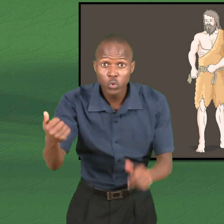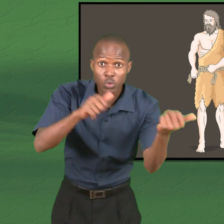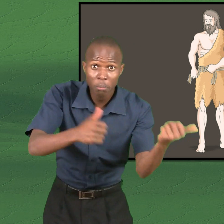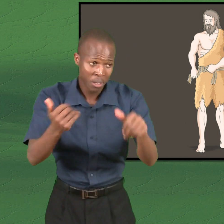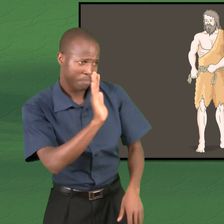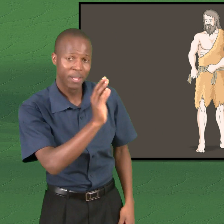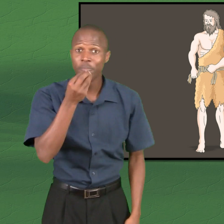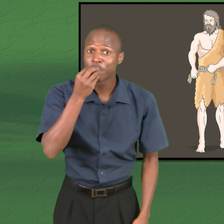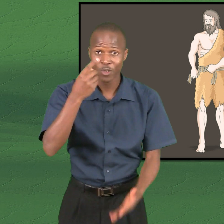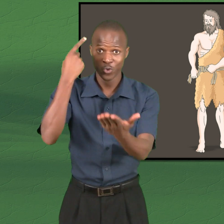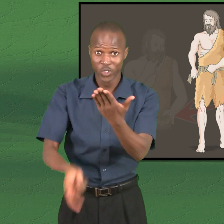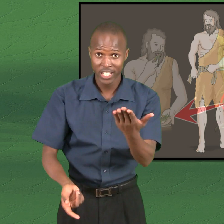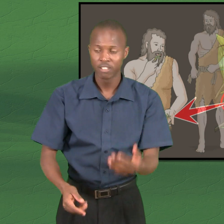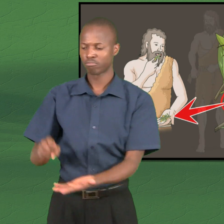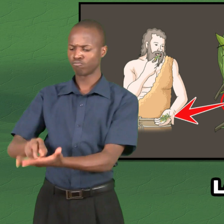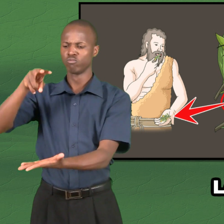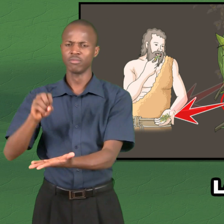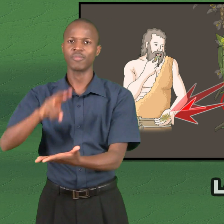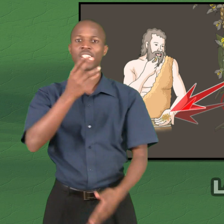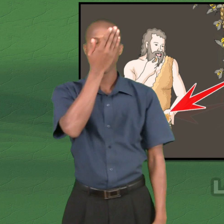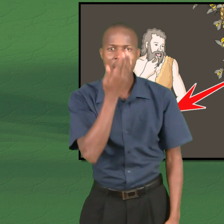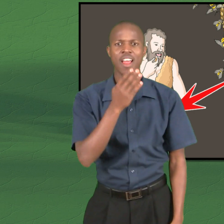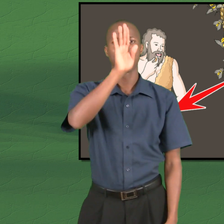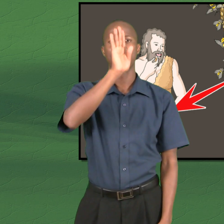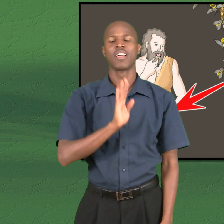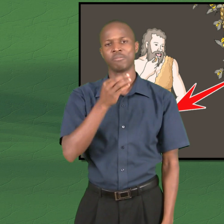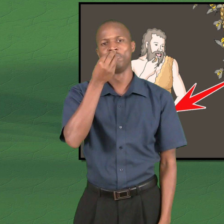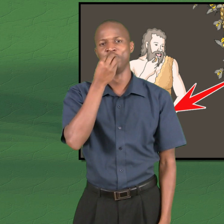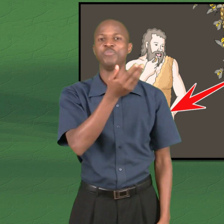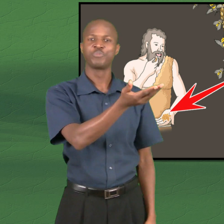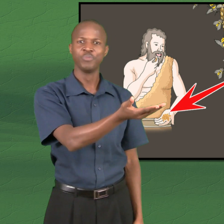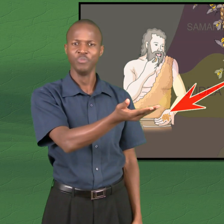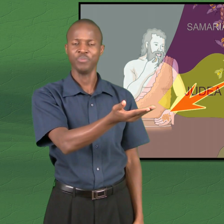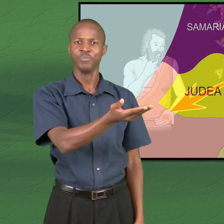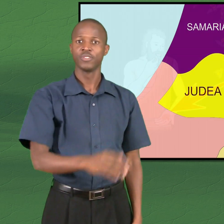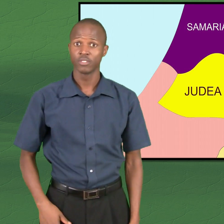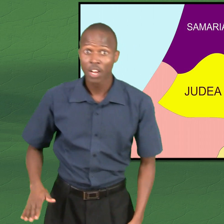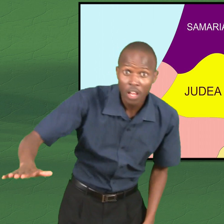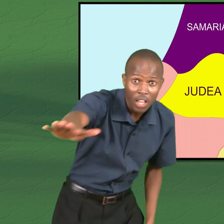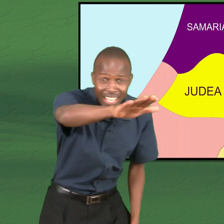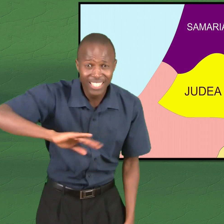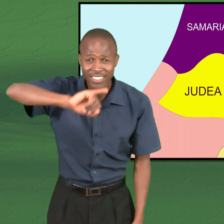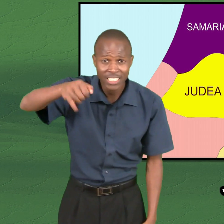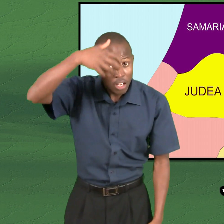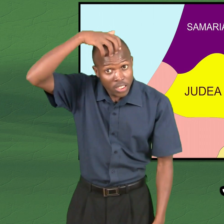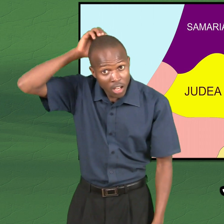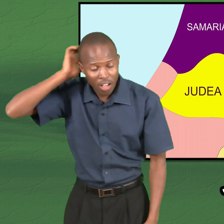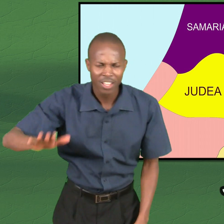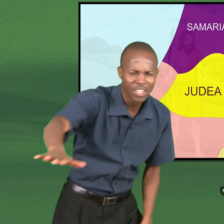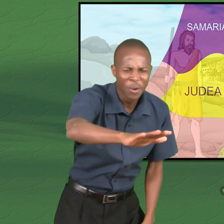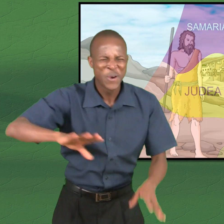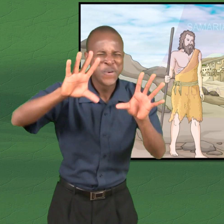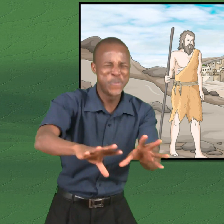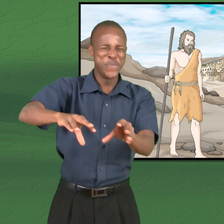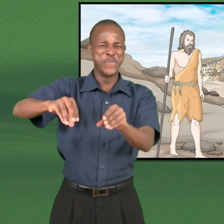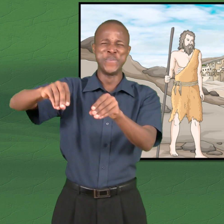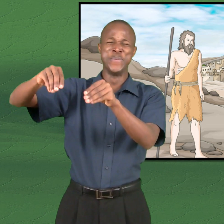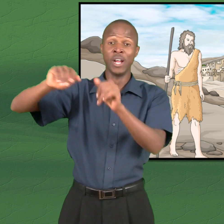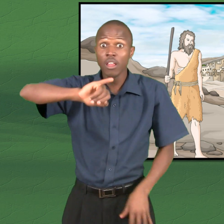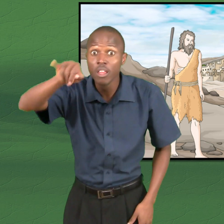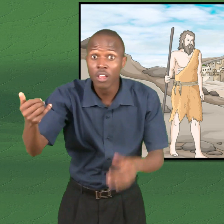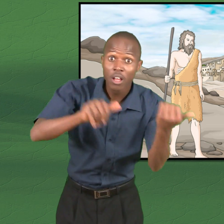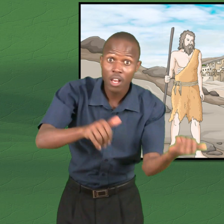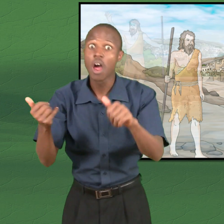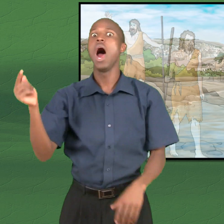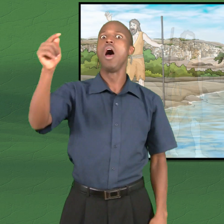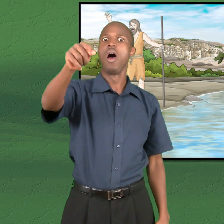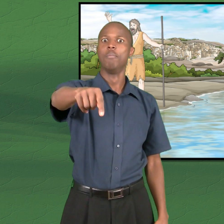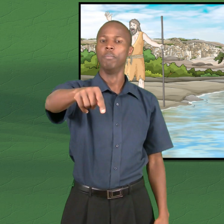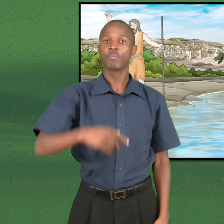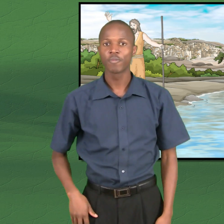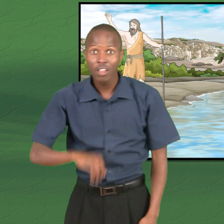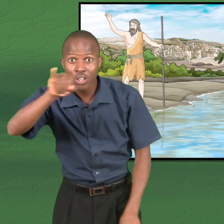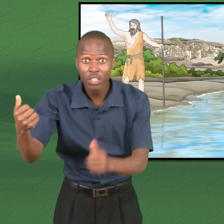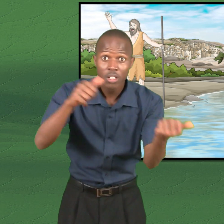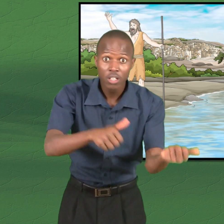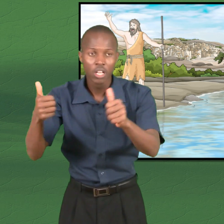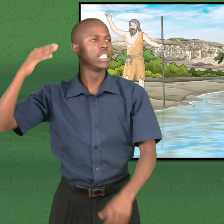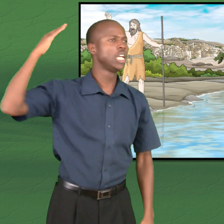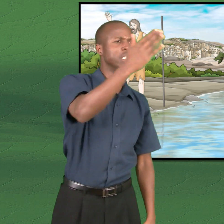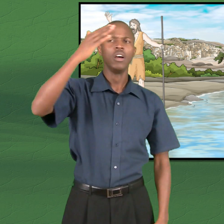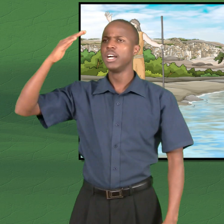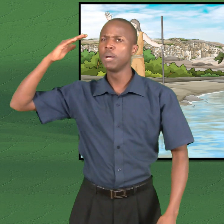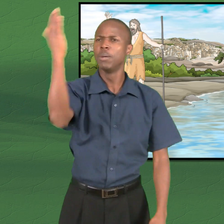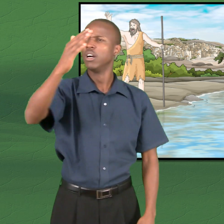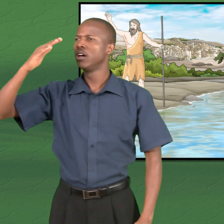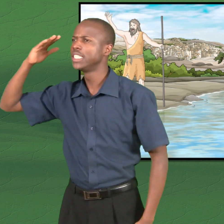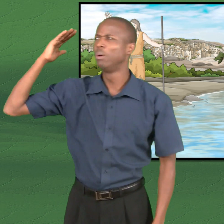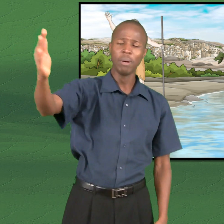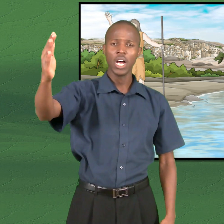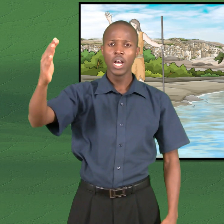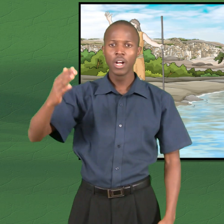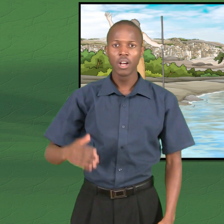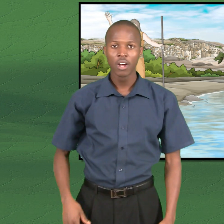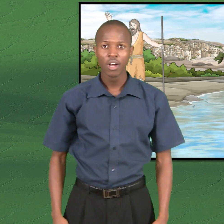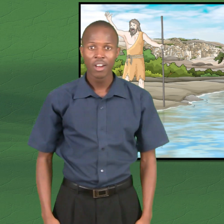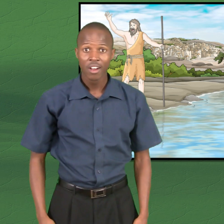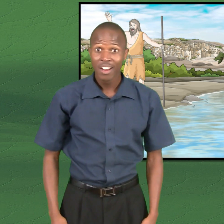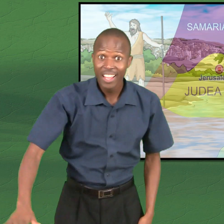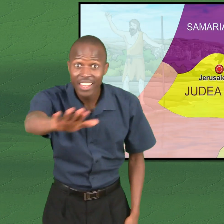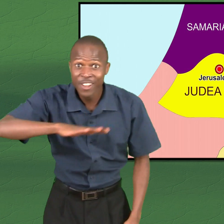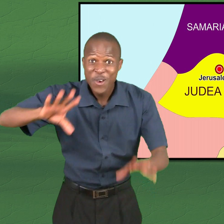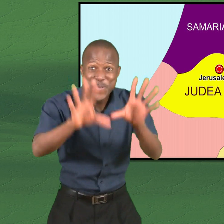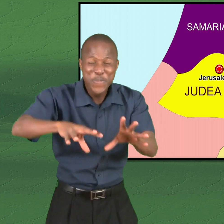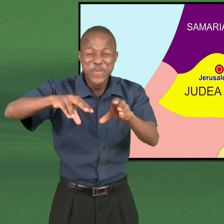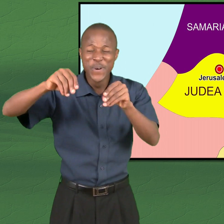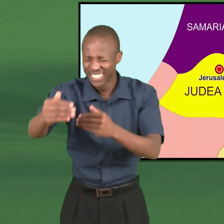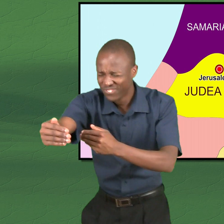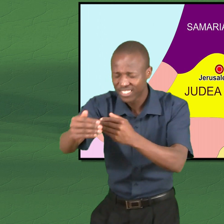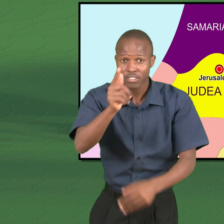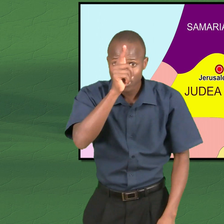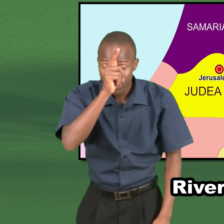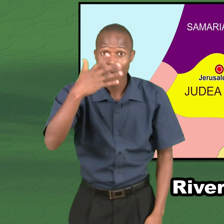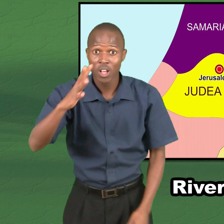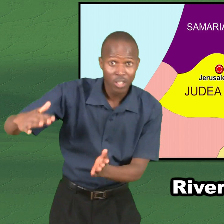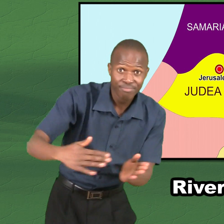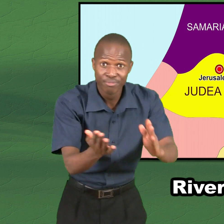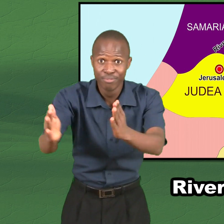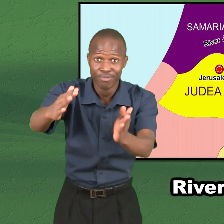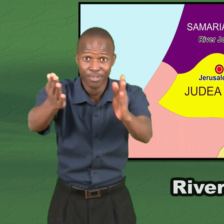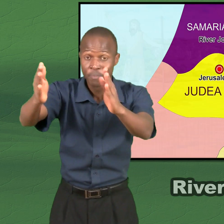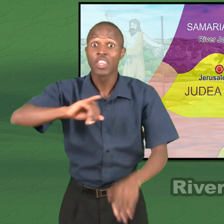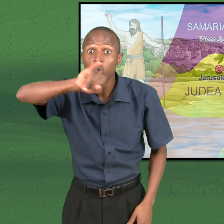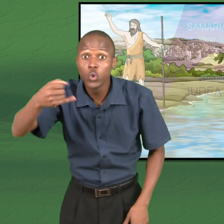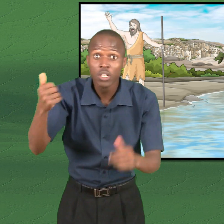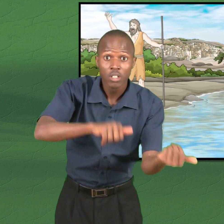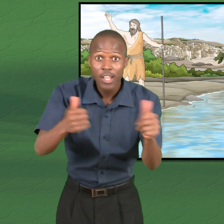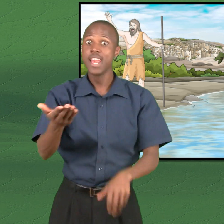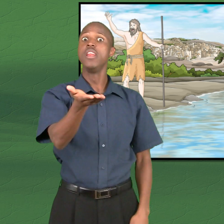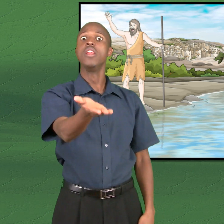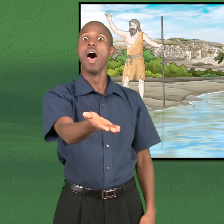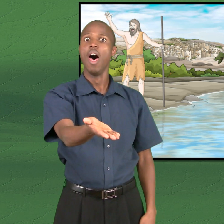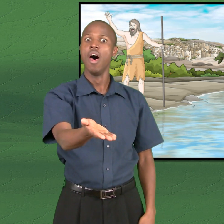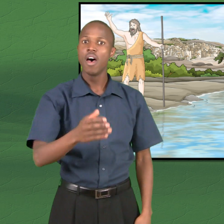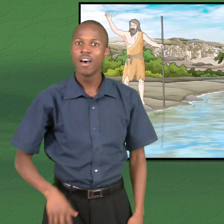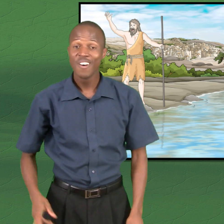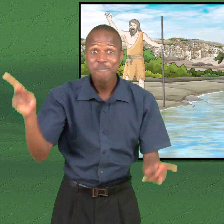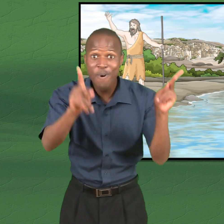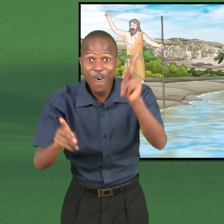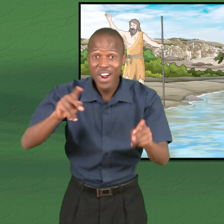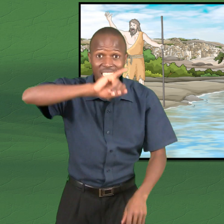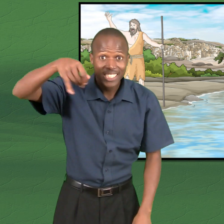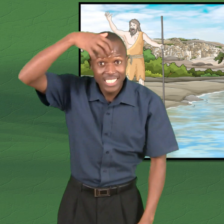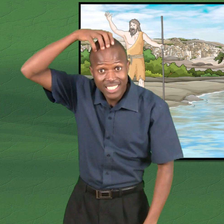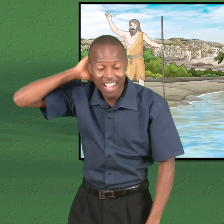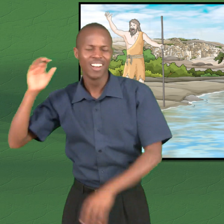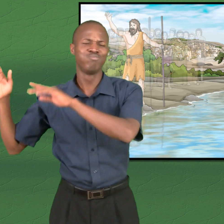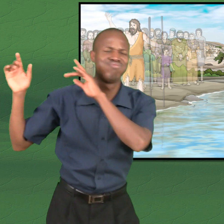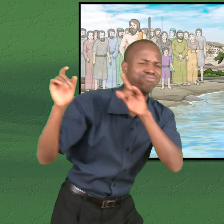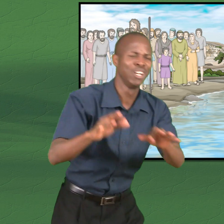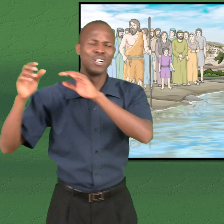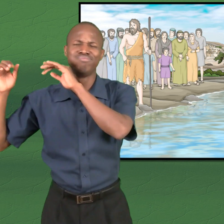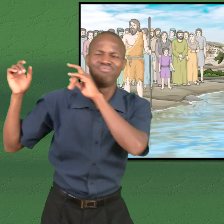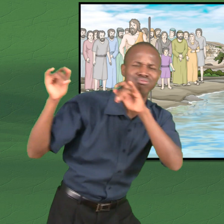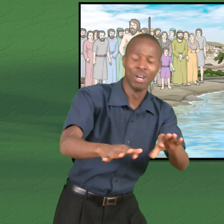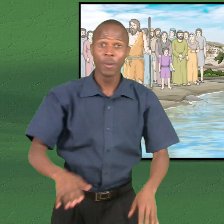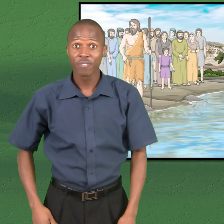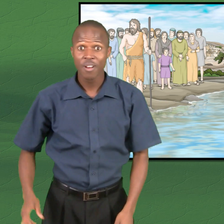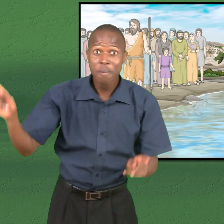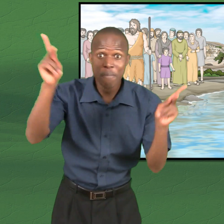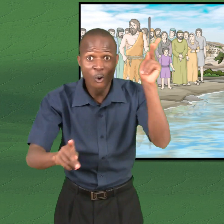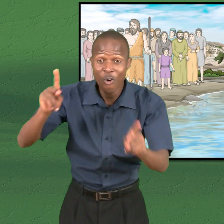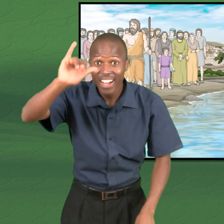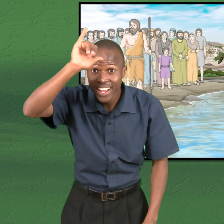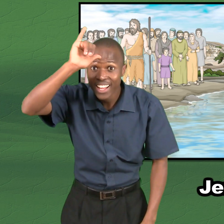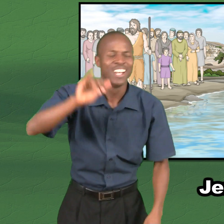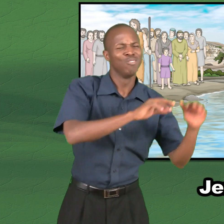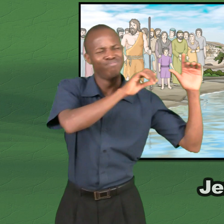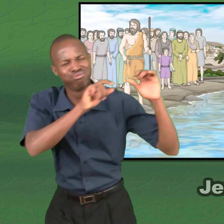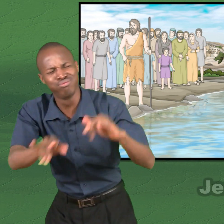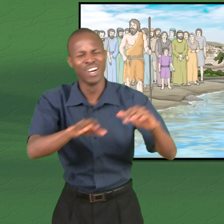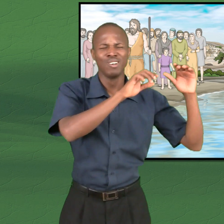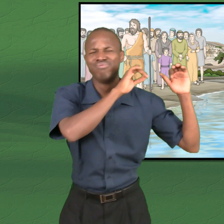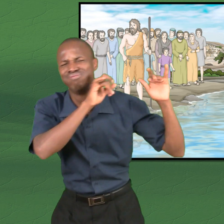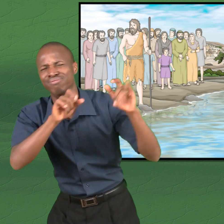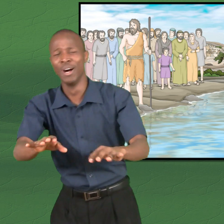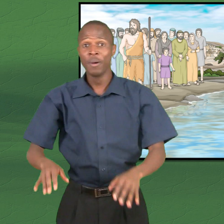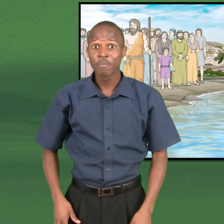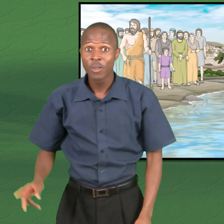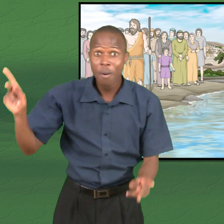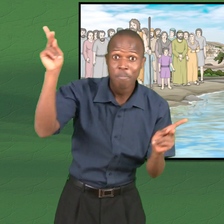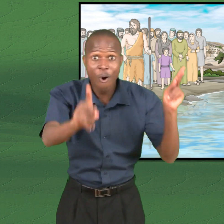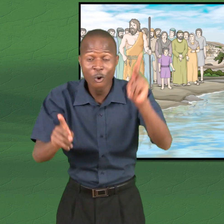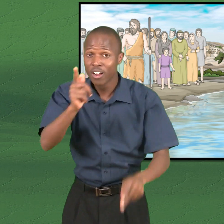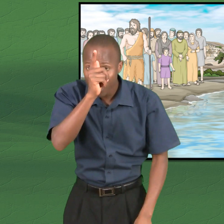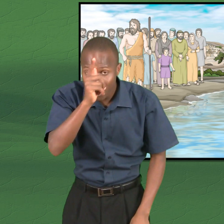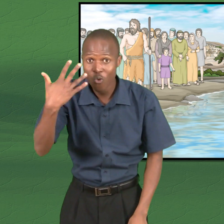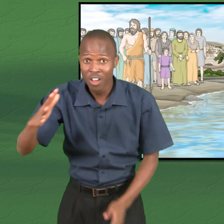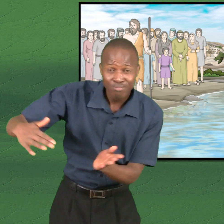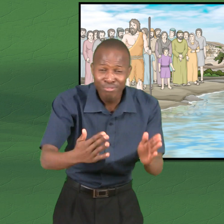His food was locusts and wild honey.